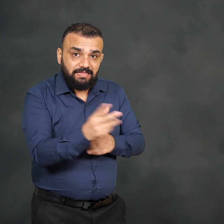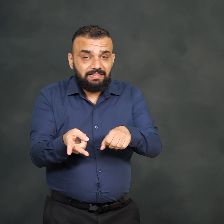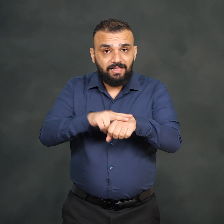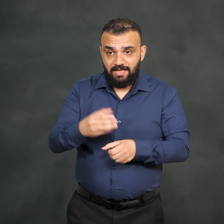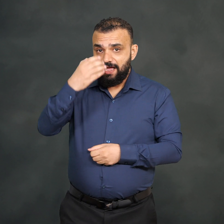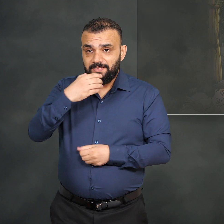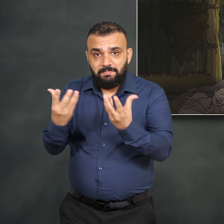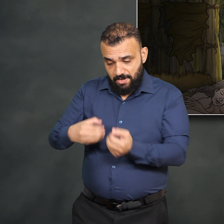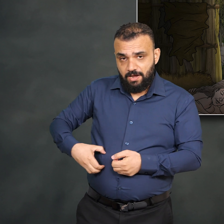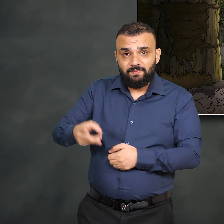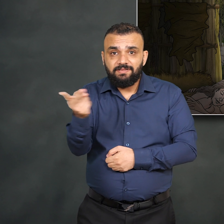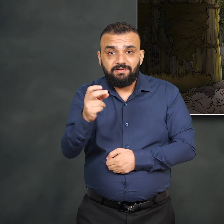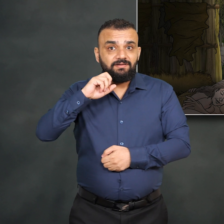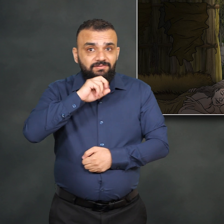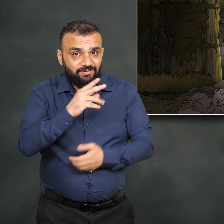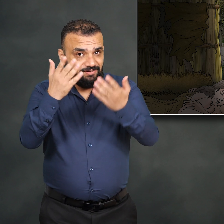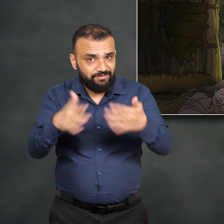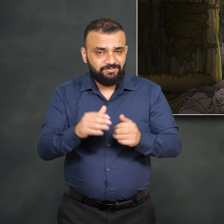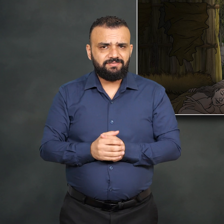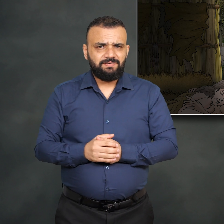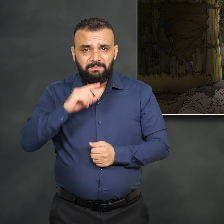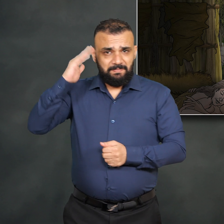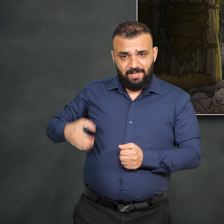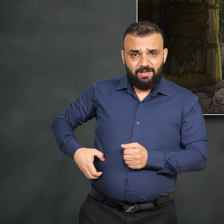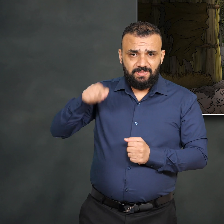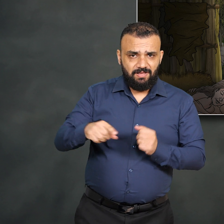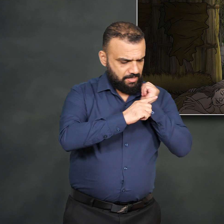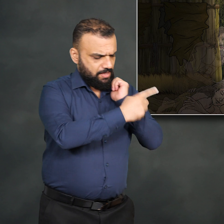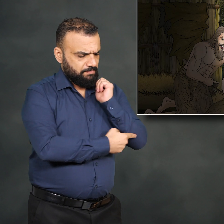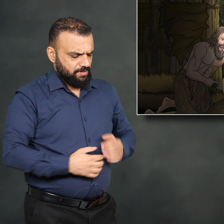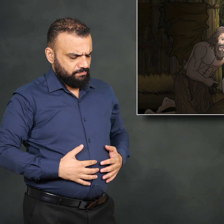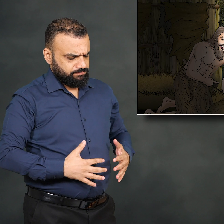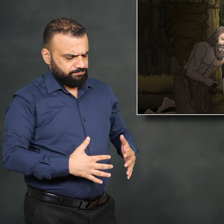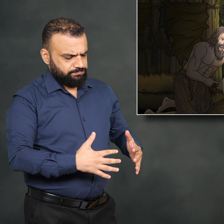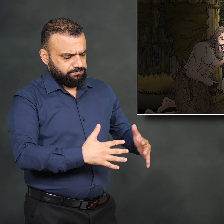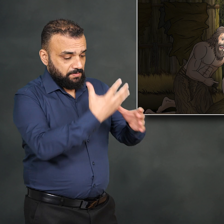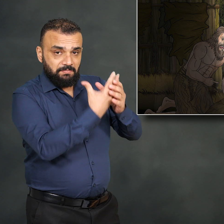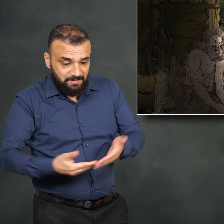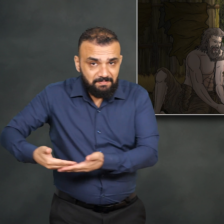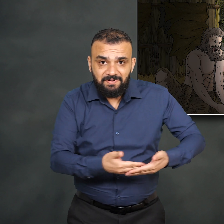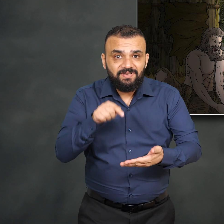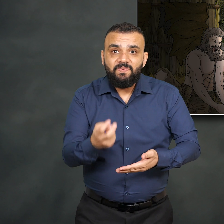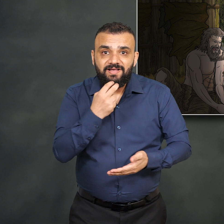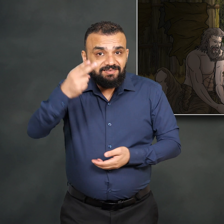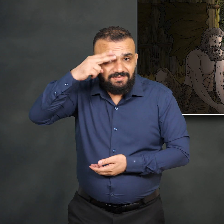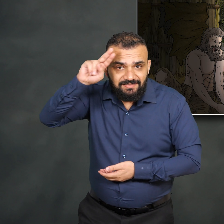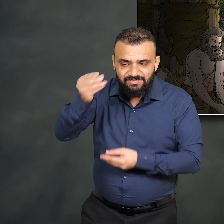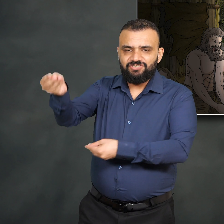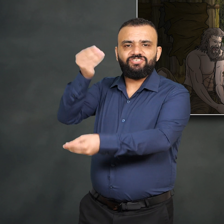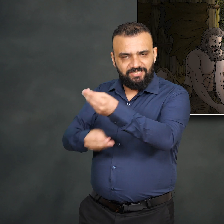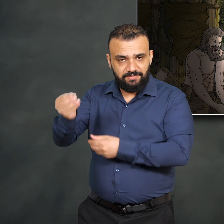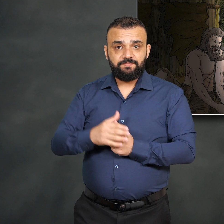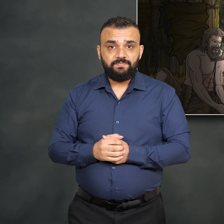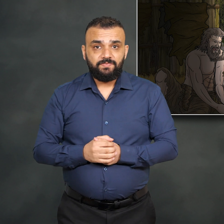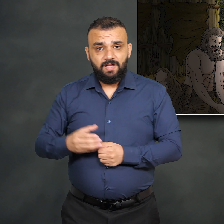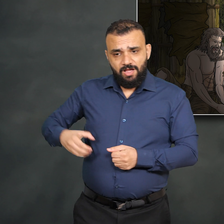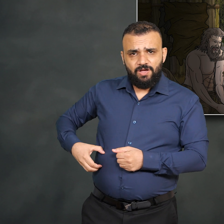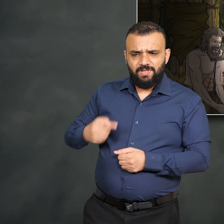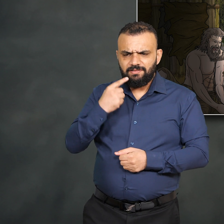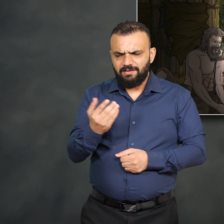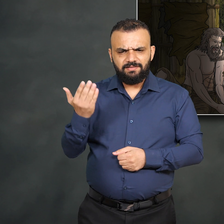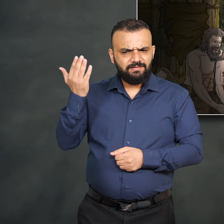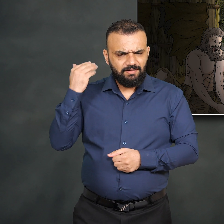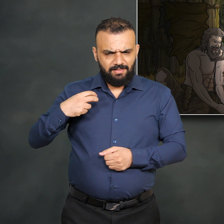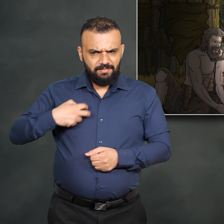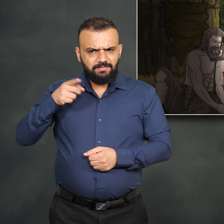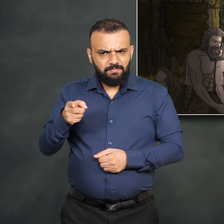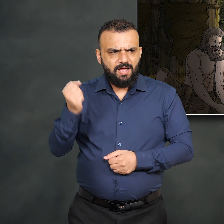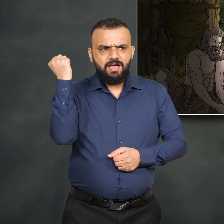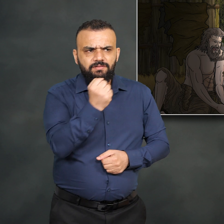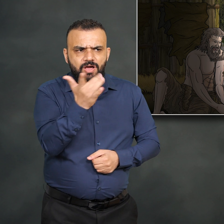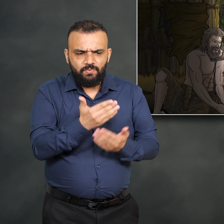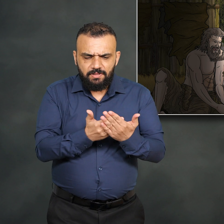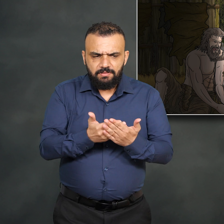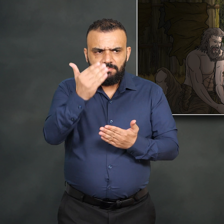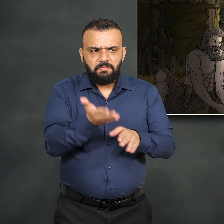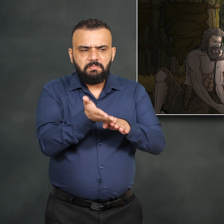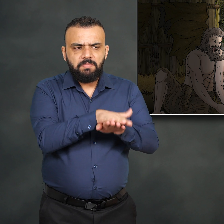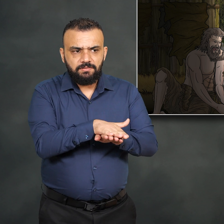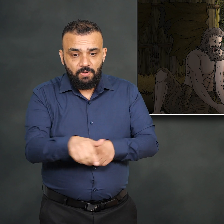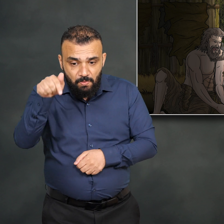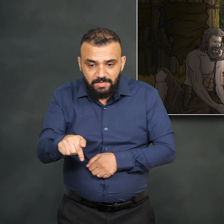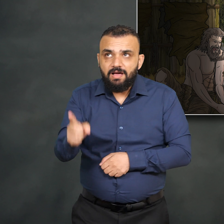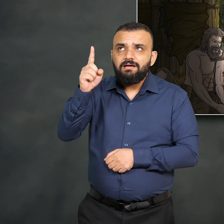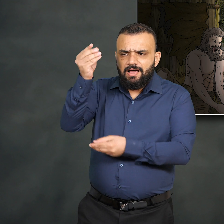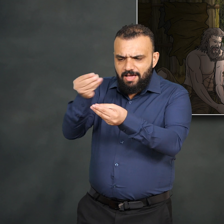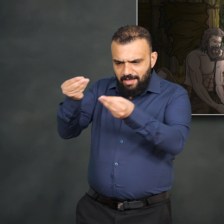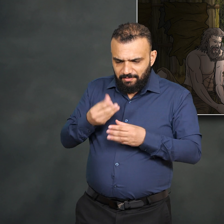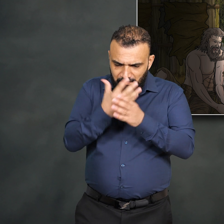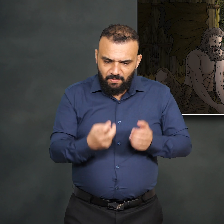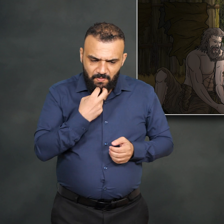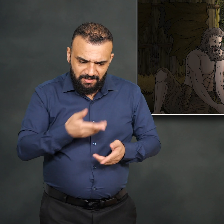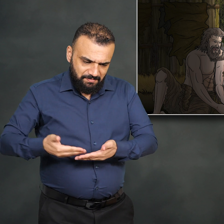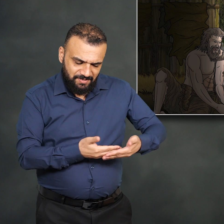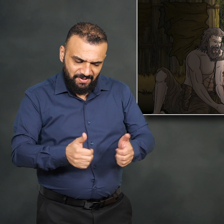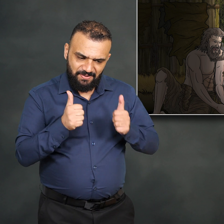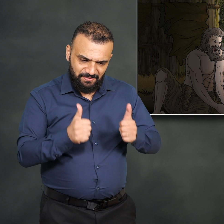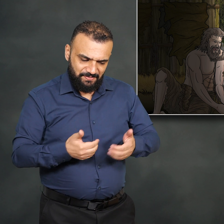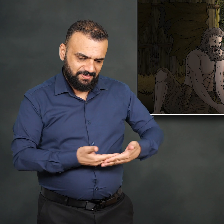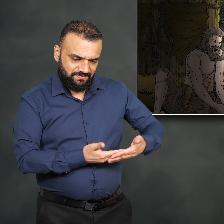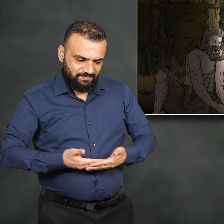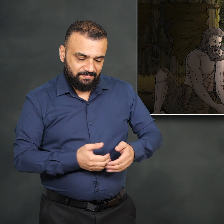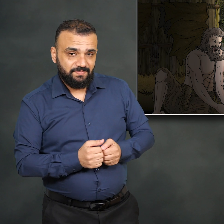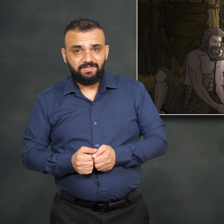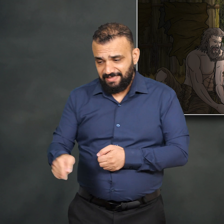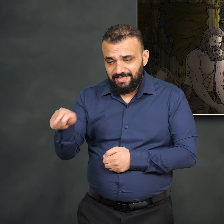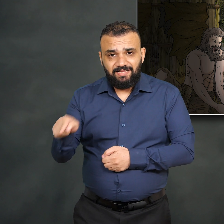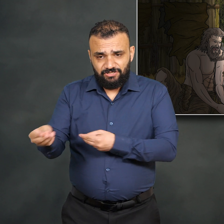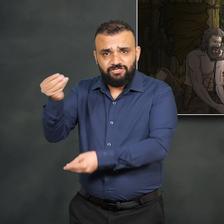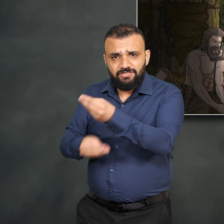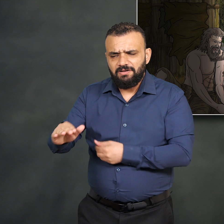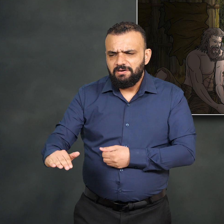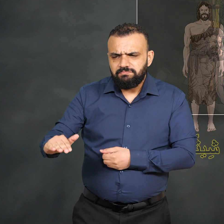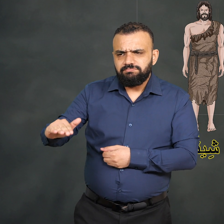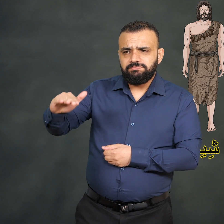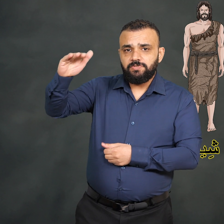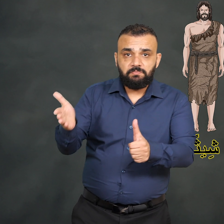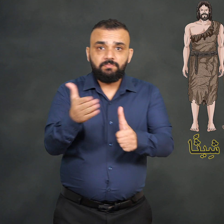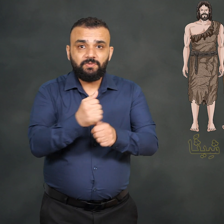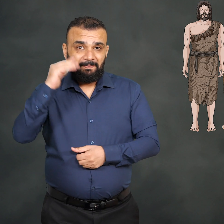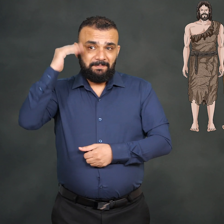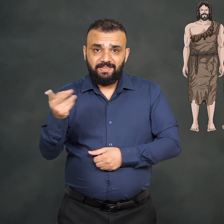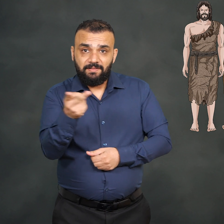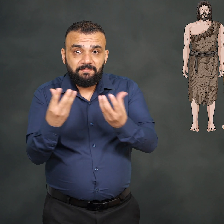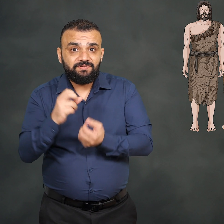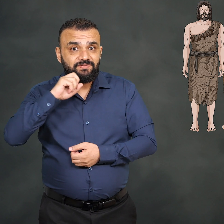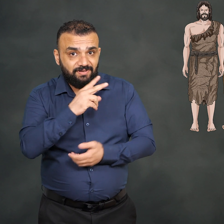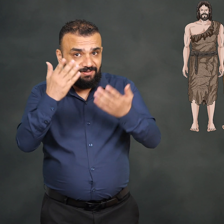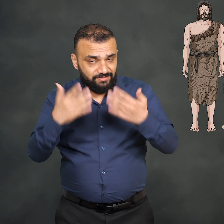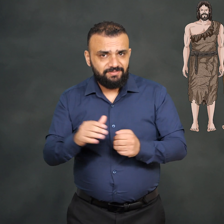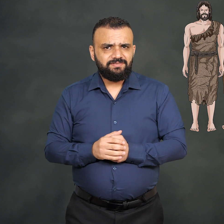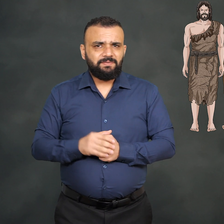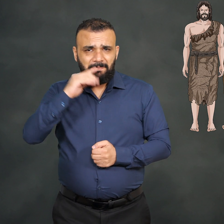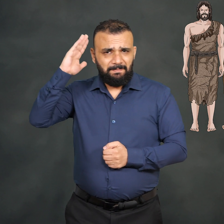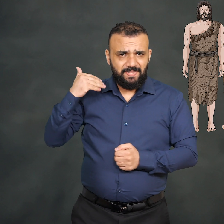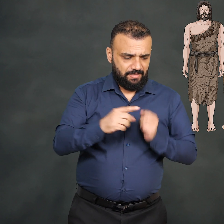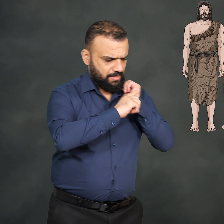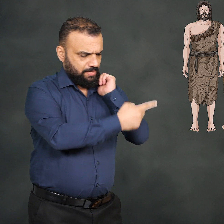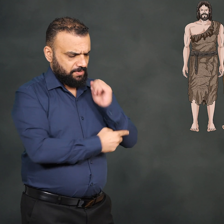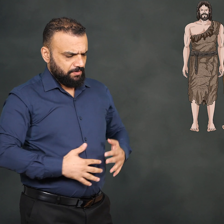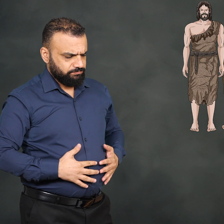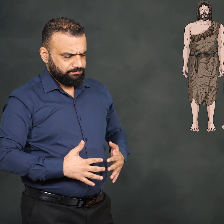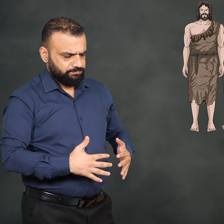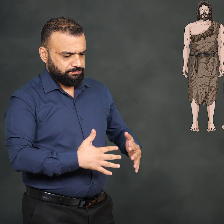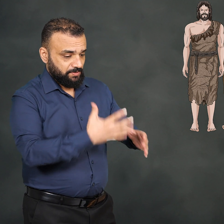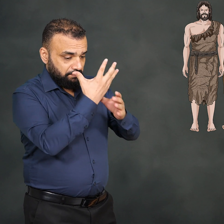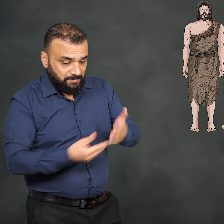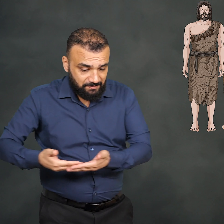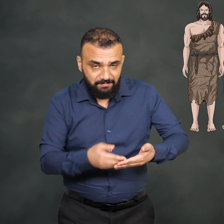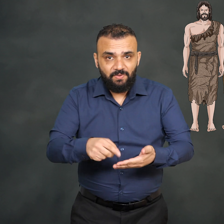And Adam again had relations with his wife, and she gave birth to a son and named him Seth, saying, “God has granted me another seed in place of Abel, since Cain killed him.”